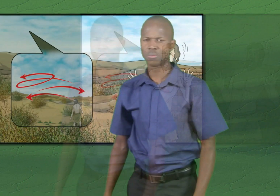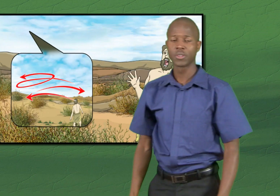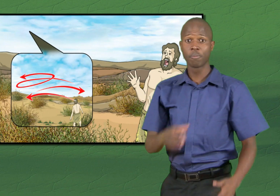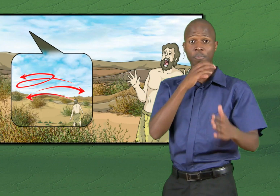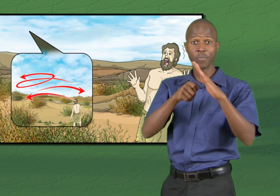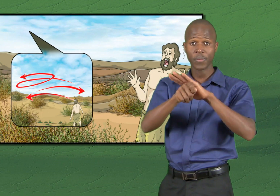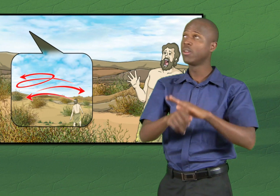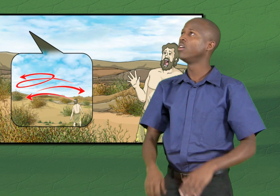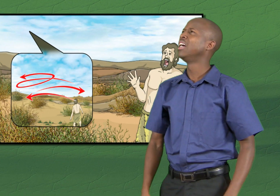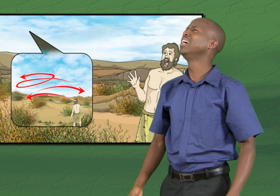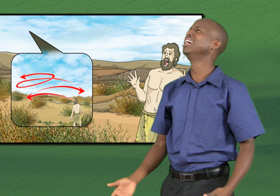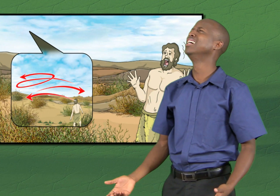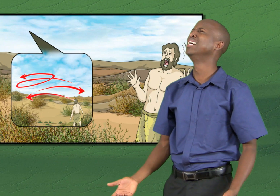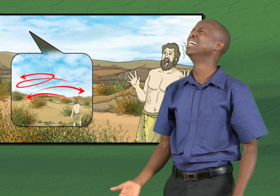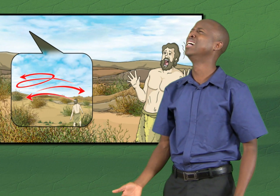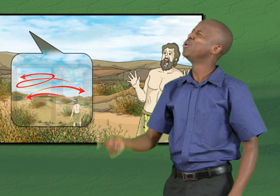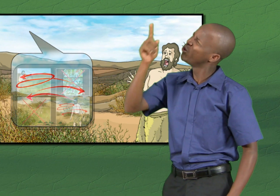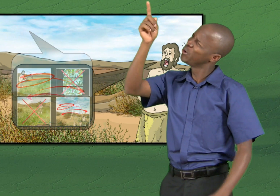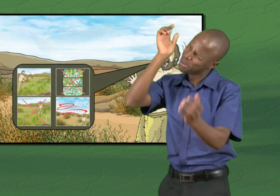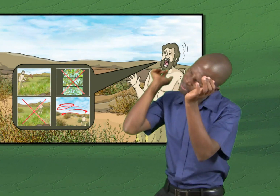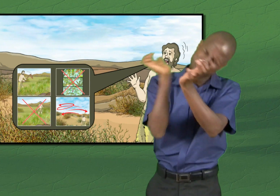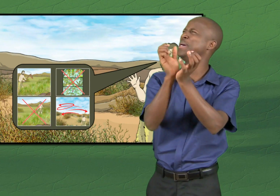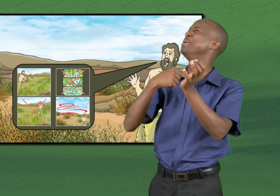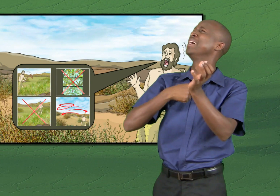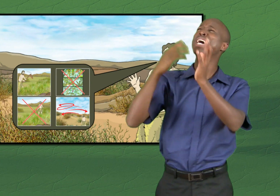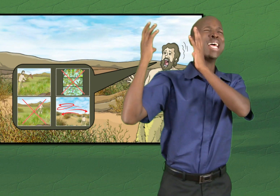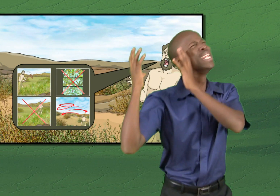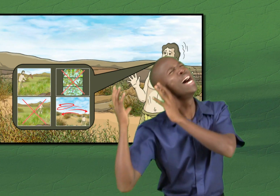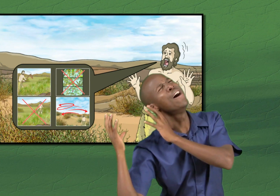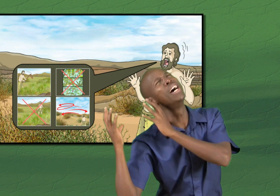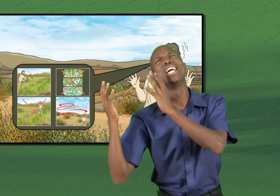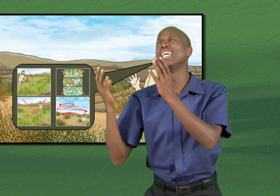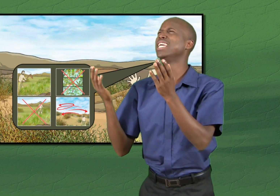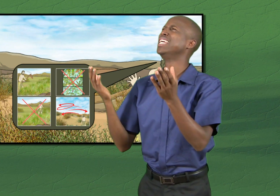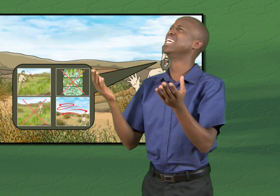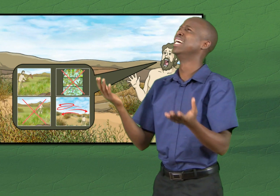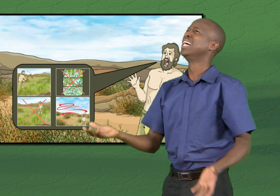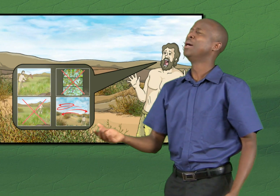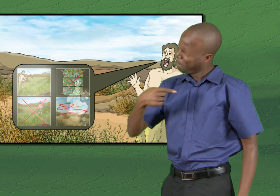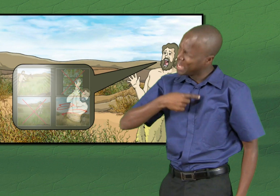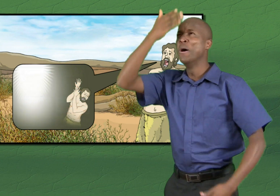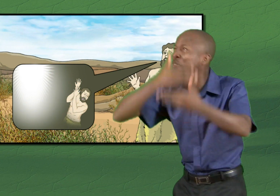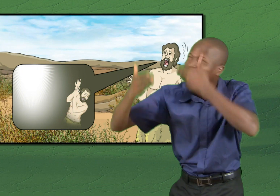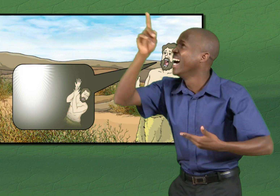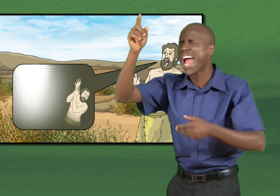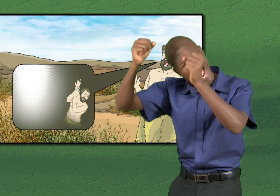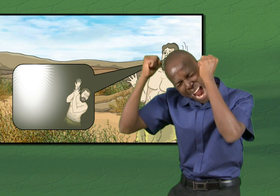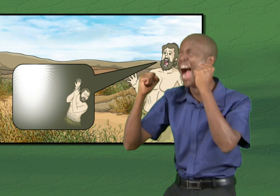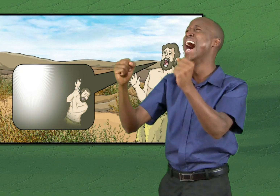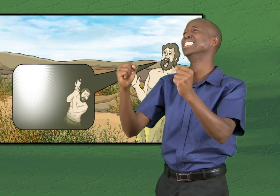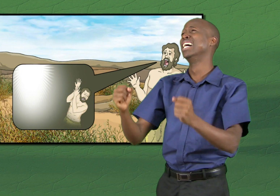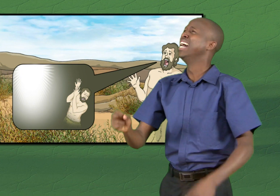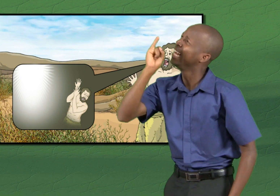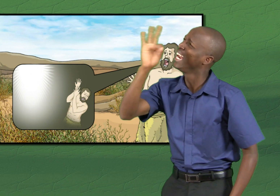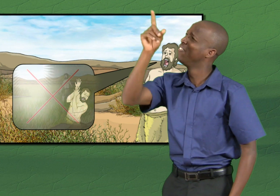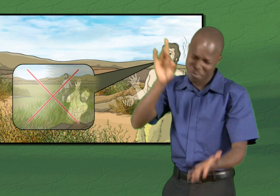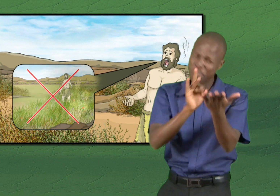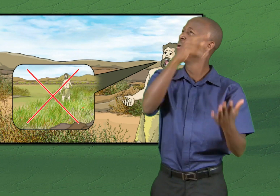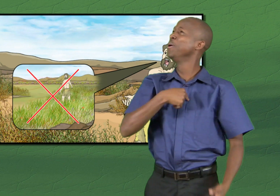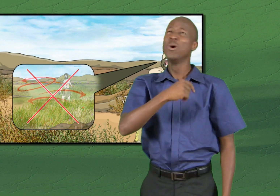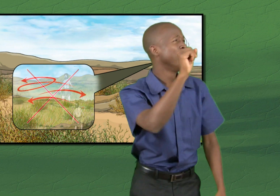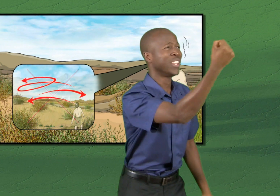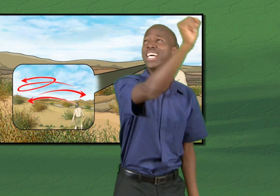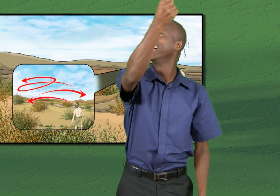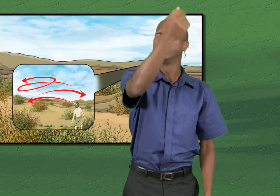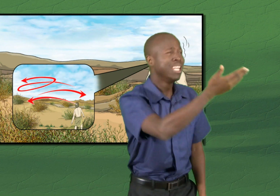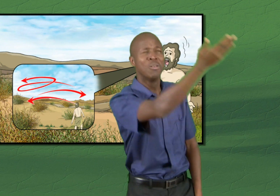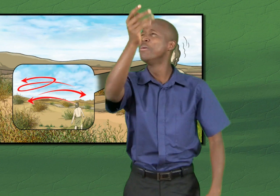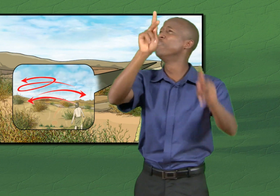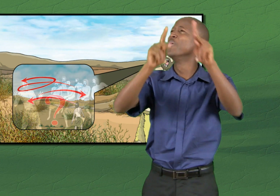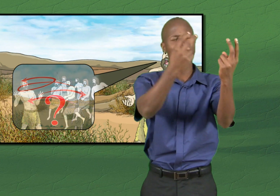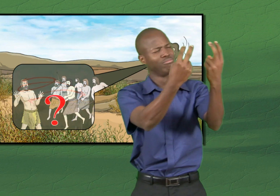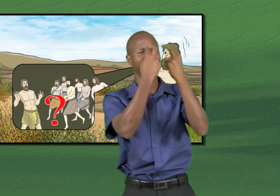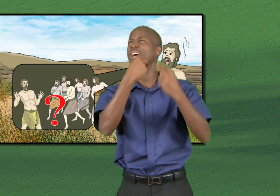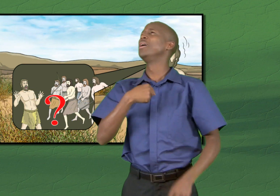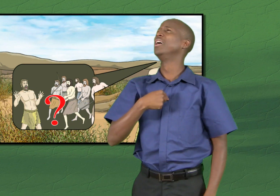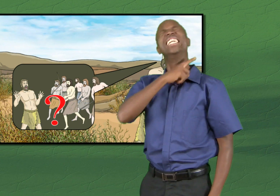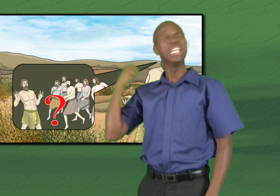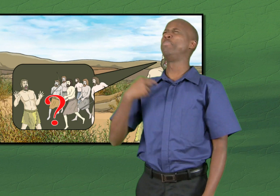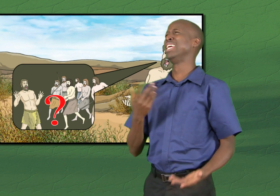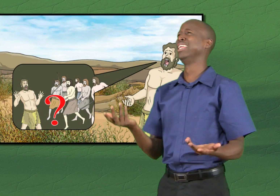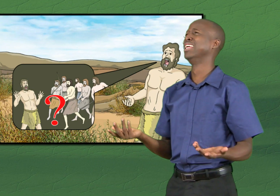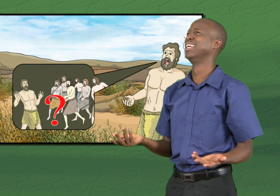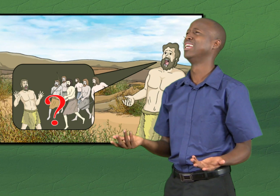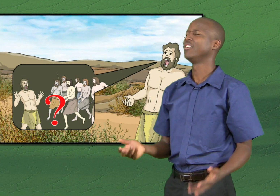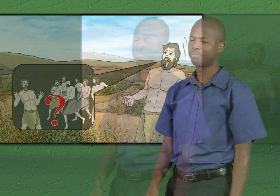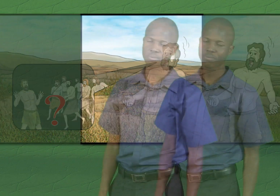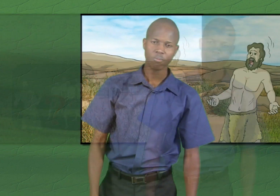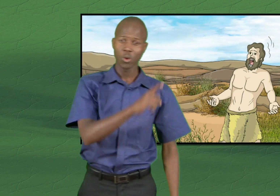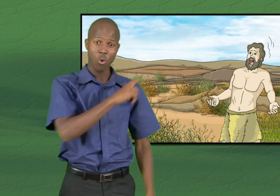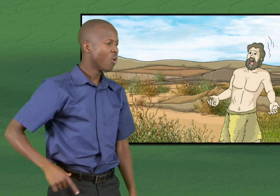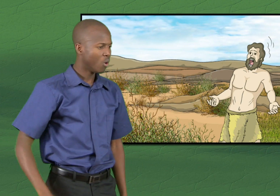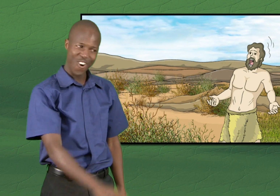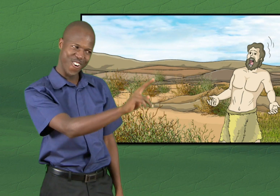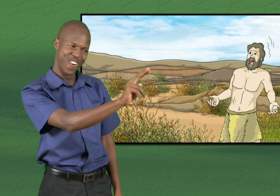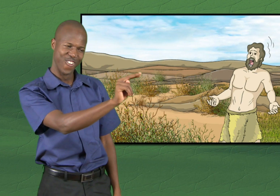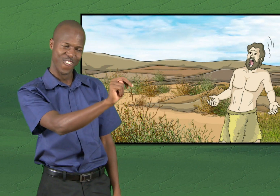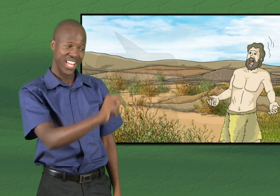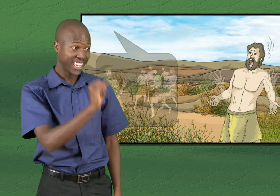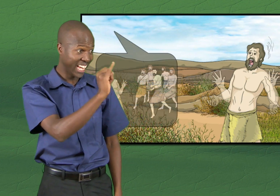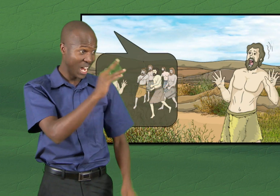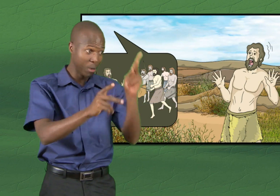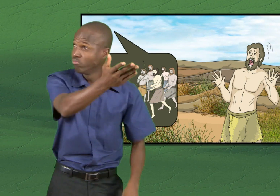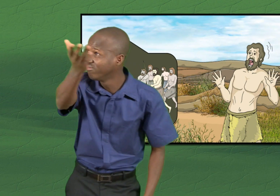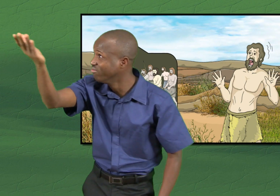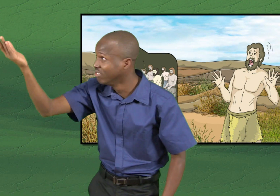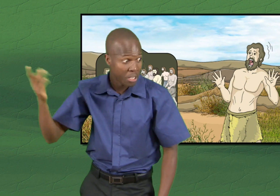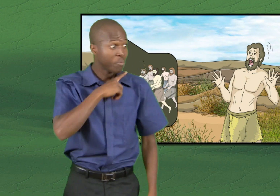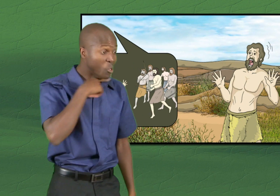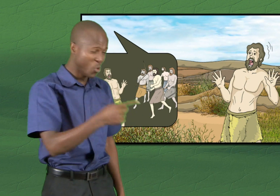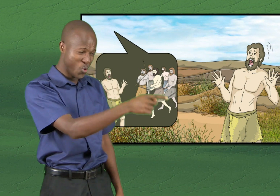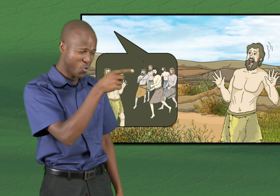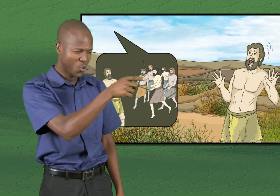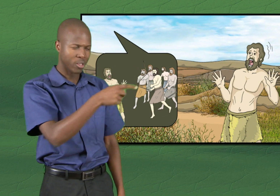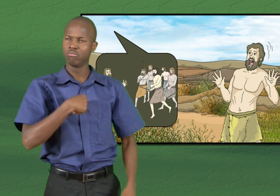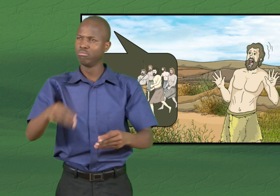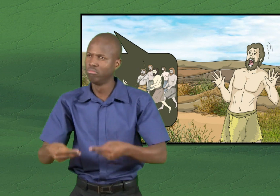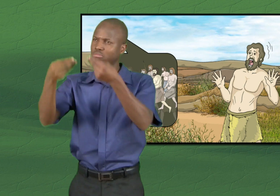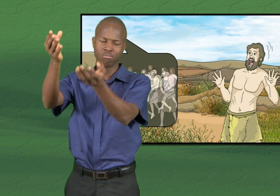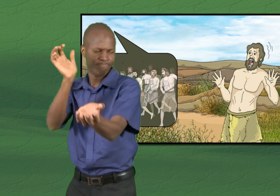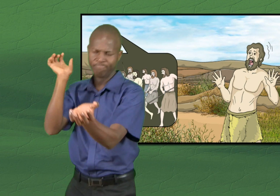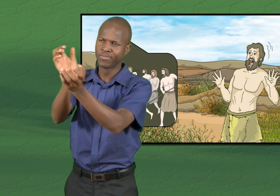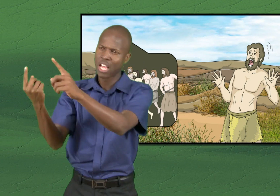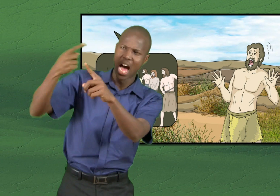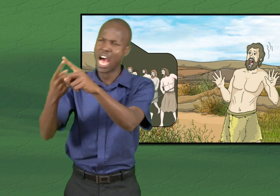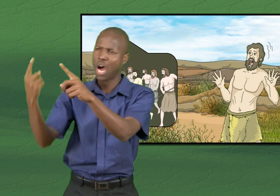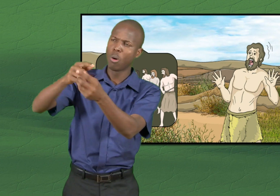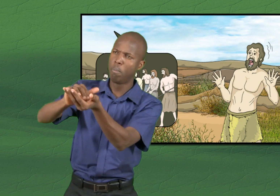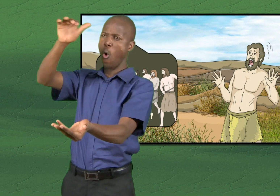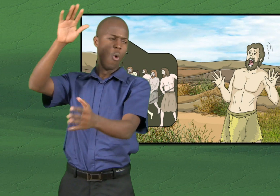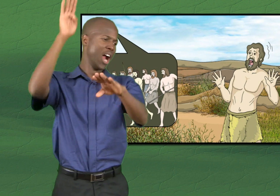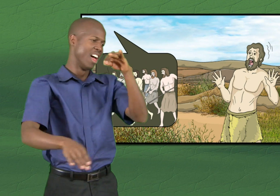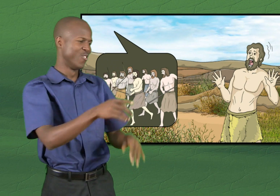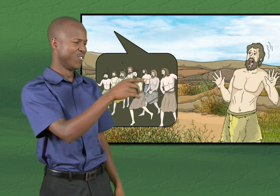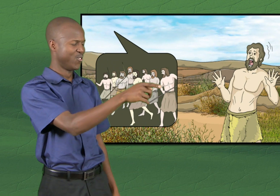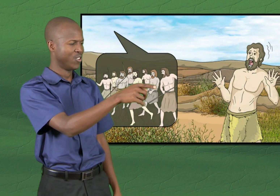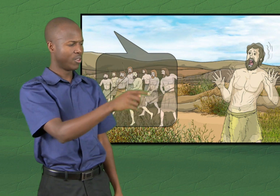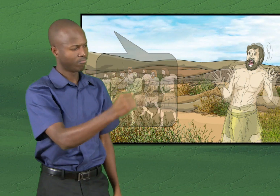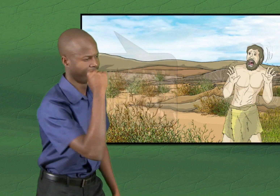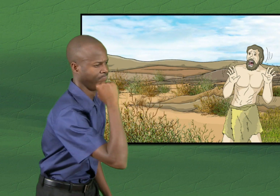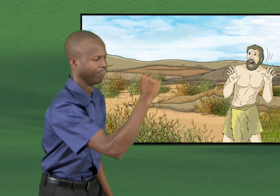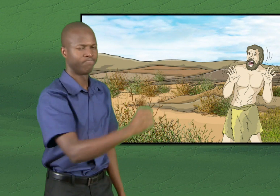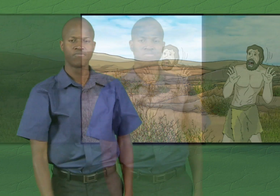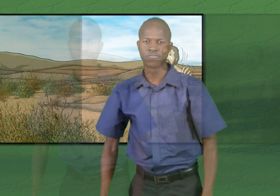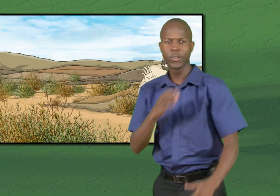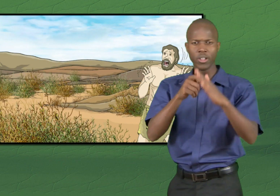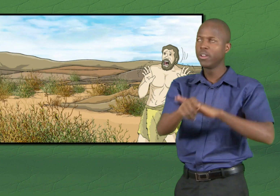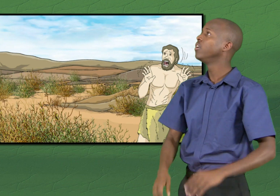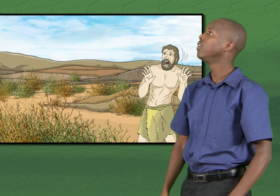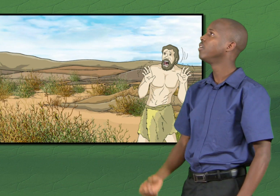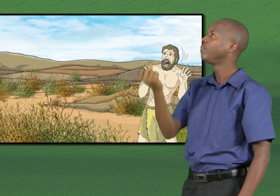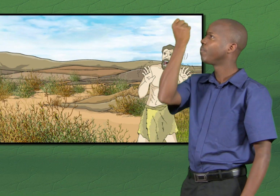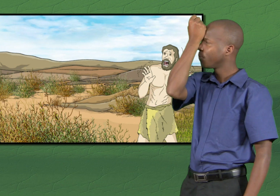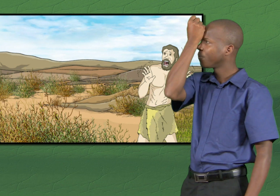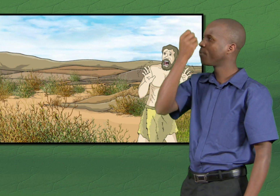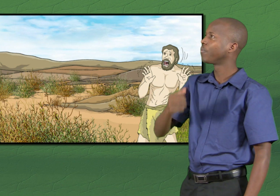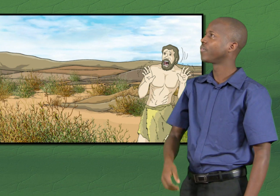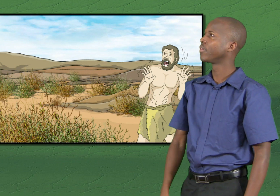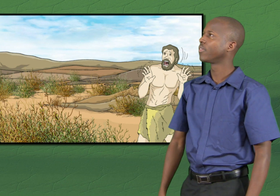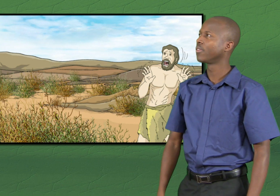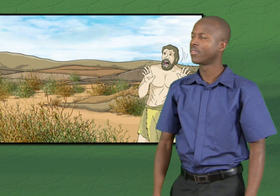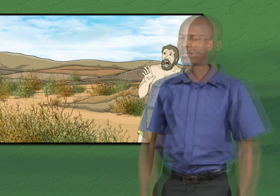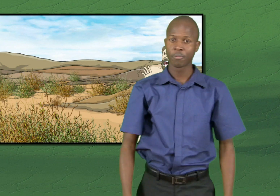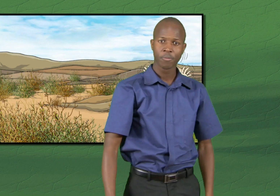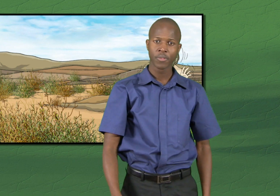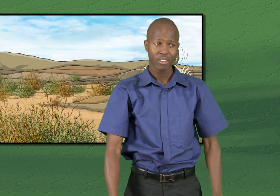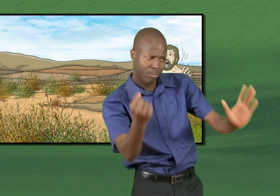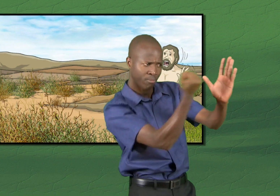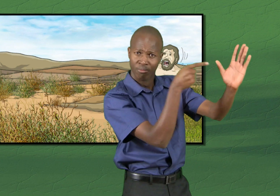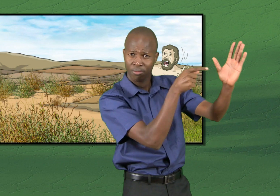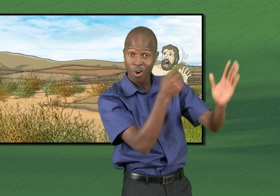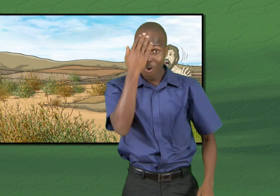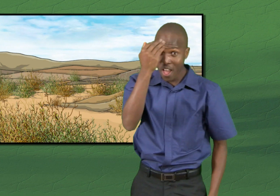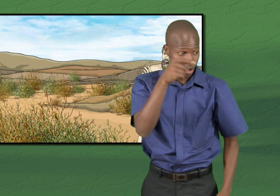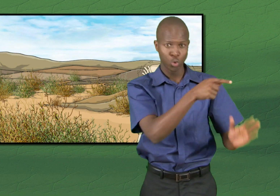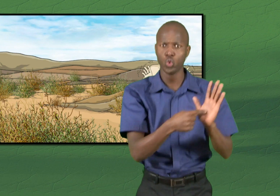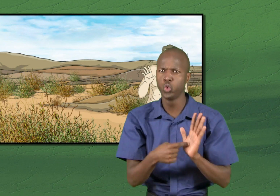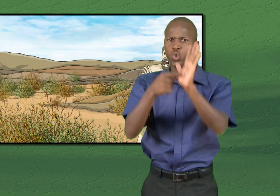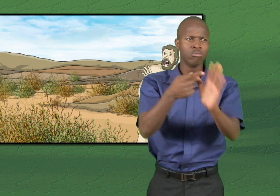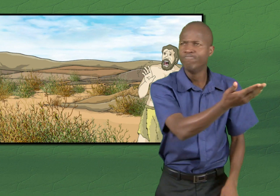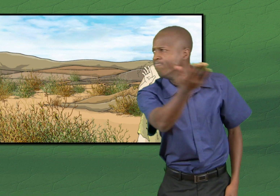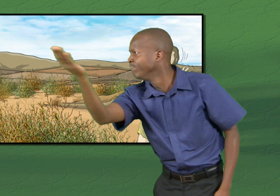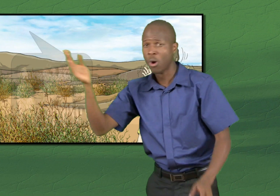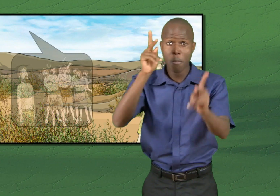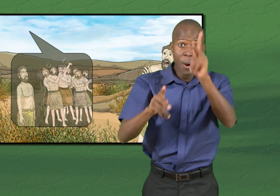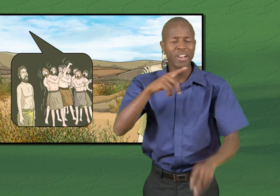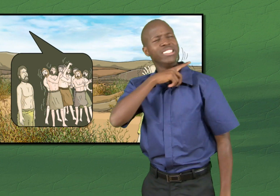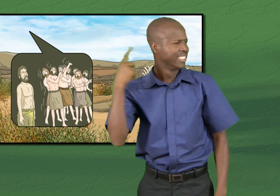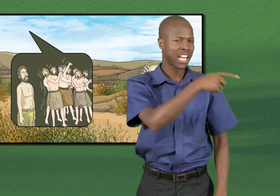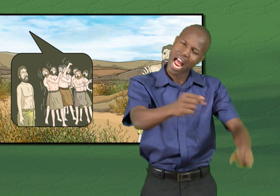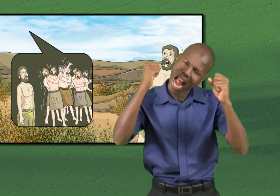Behold, this day You have driven me from the face of the earth, and from Your face I will be hidden; I will be a fugitive and a wanderer on the earth, and whoever finds me will kill me.” “Not so!” replied the LORD. “If anyone slays Cain, then Cain will be avenged sevenfold.”